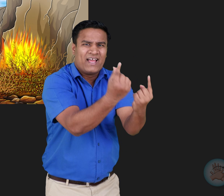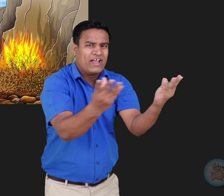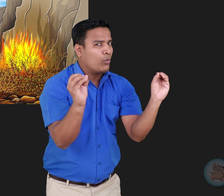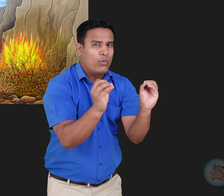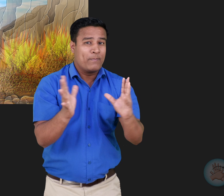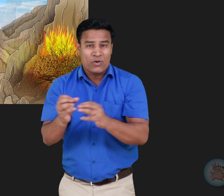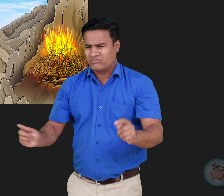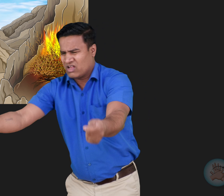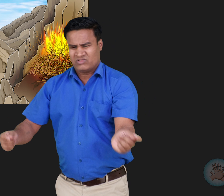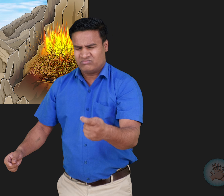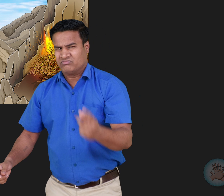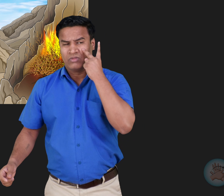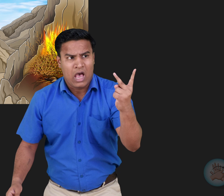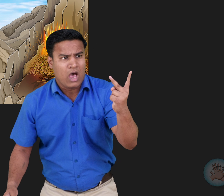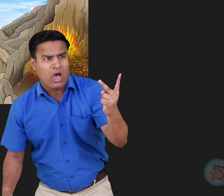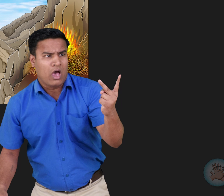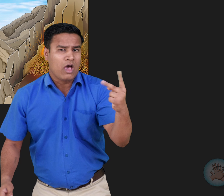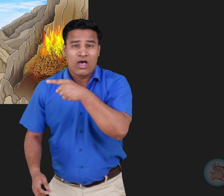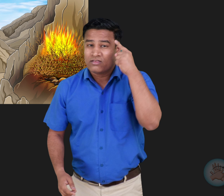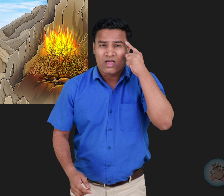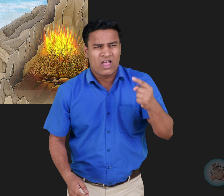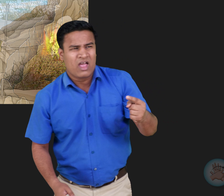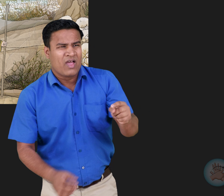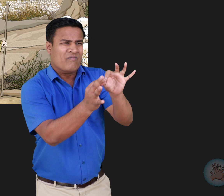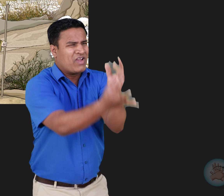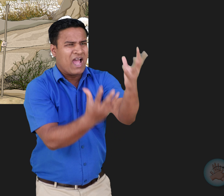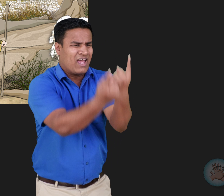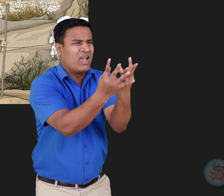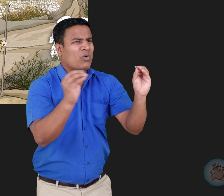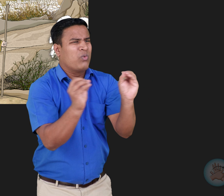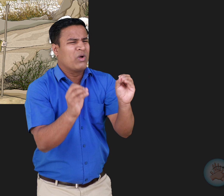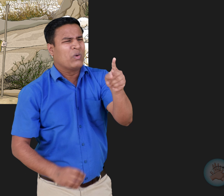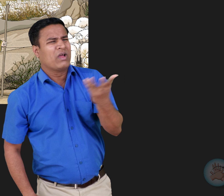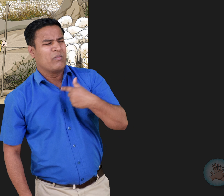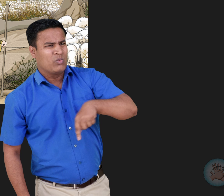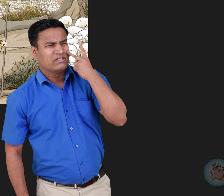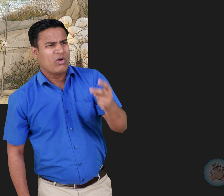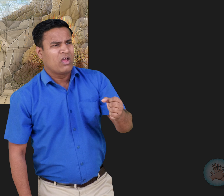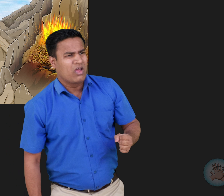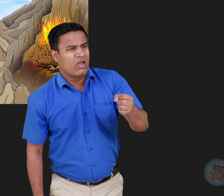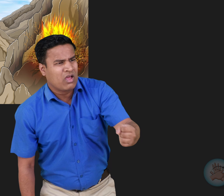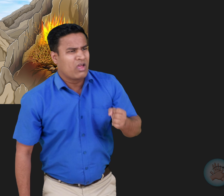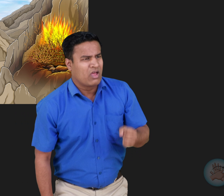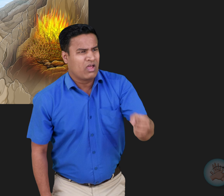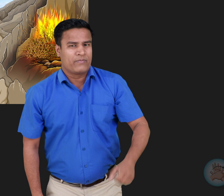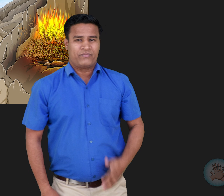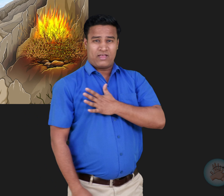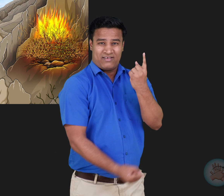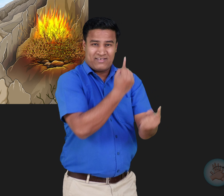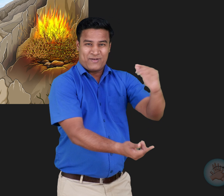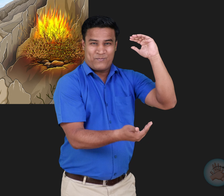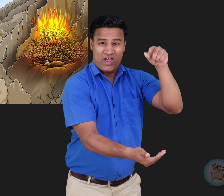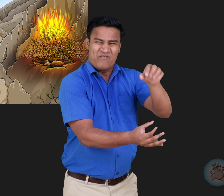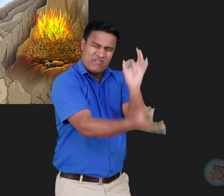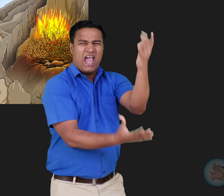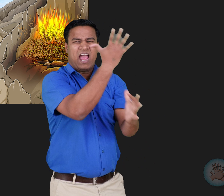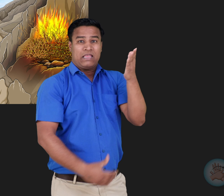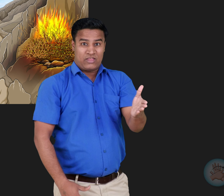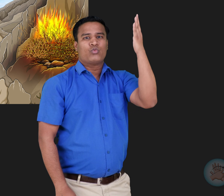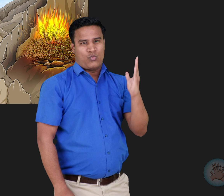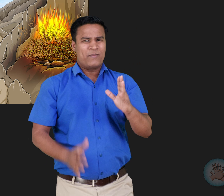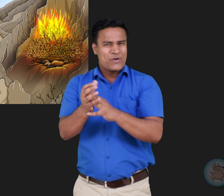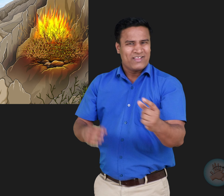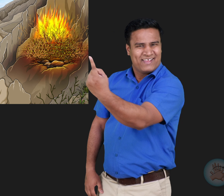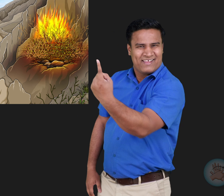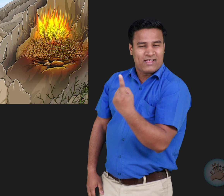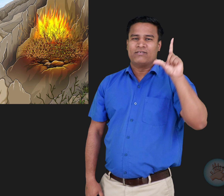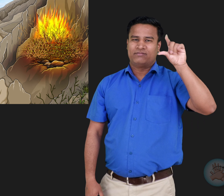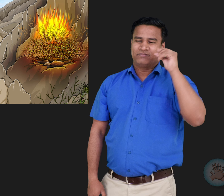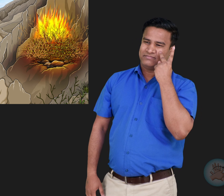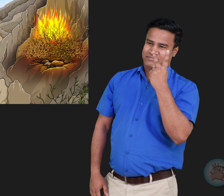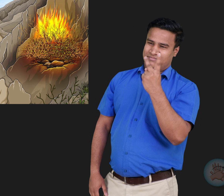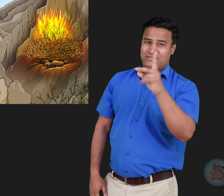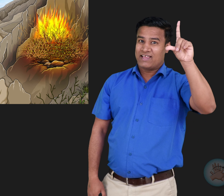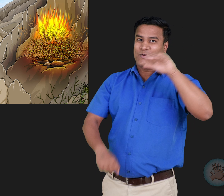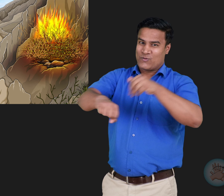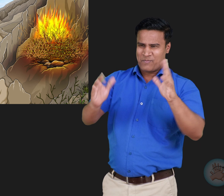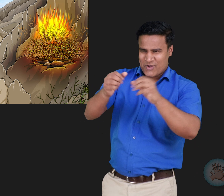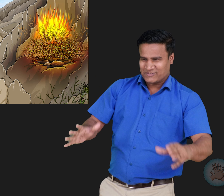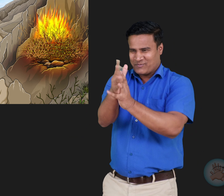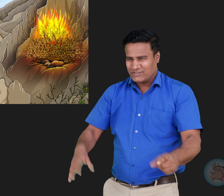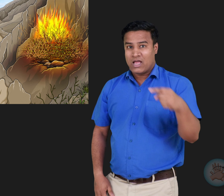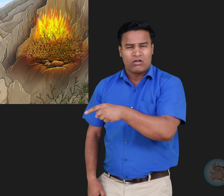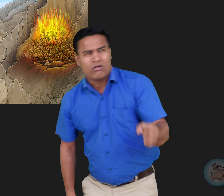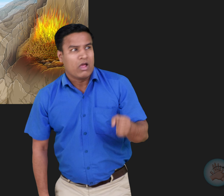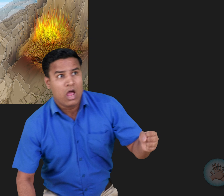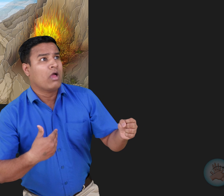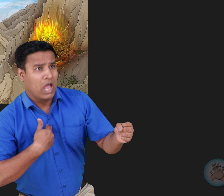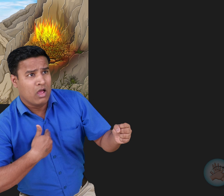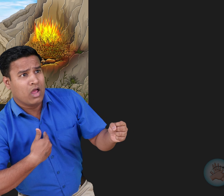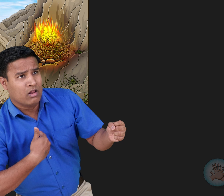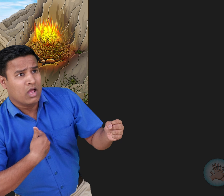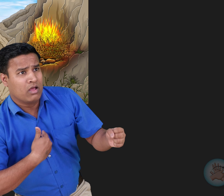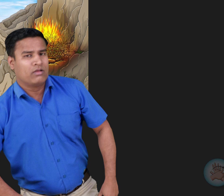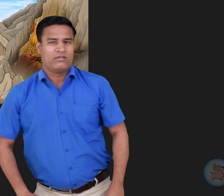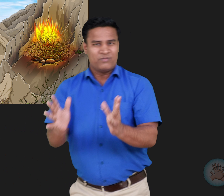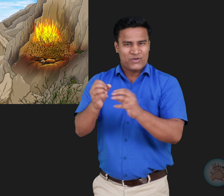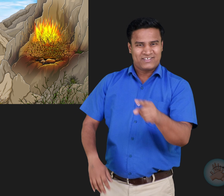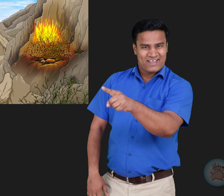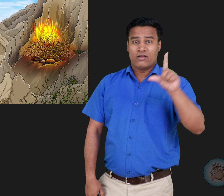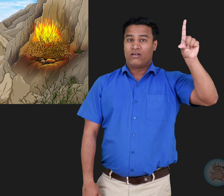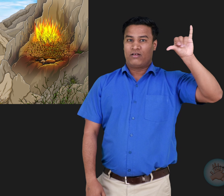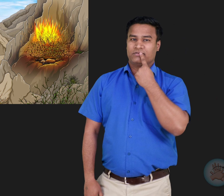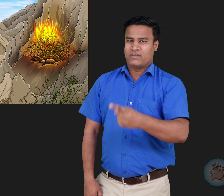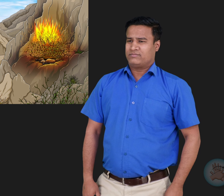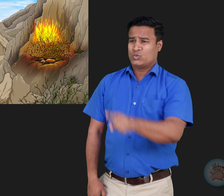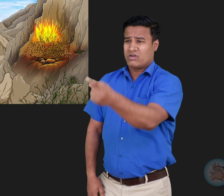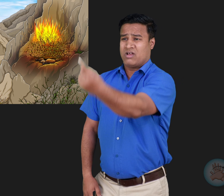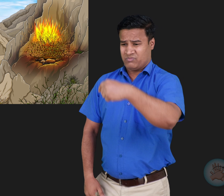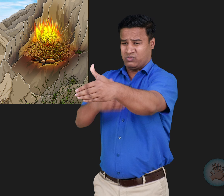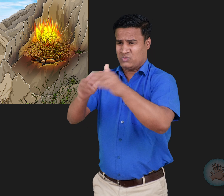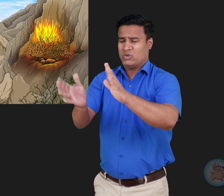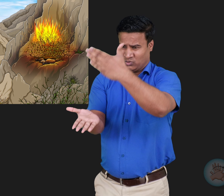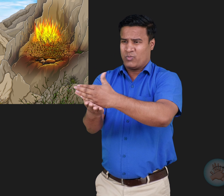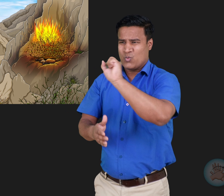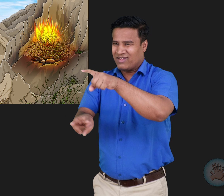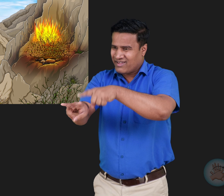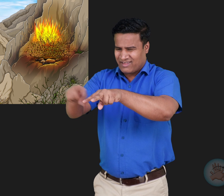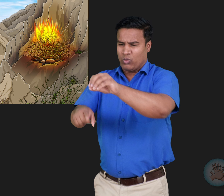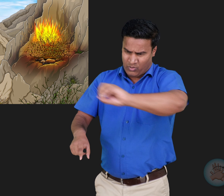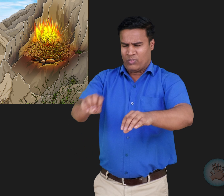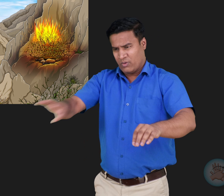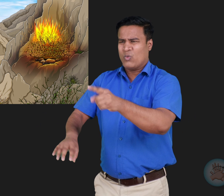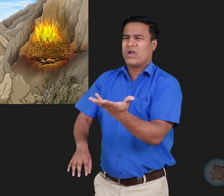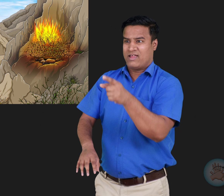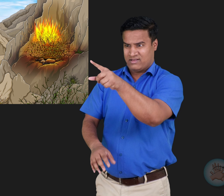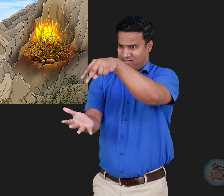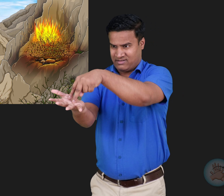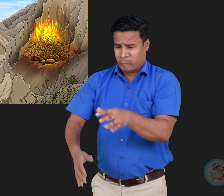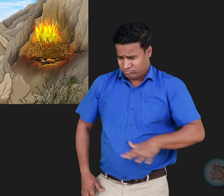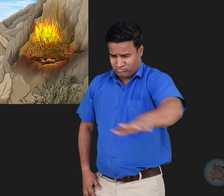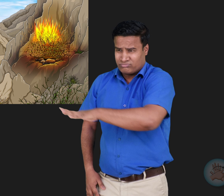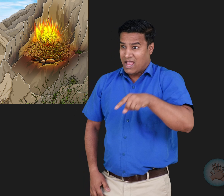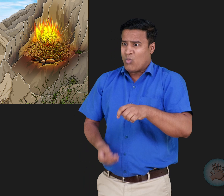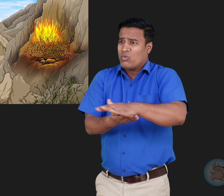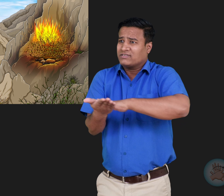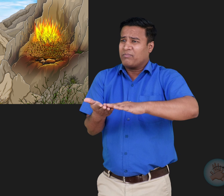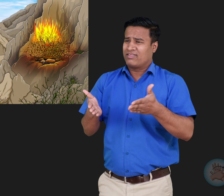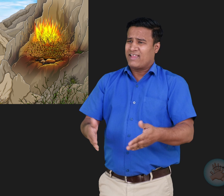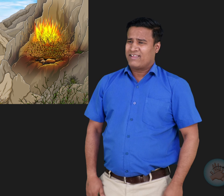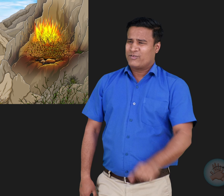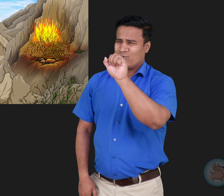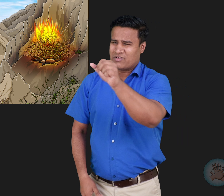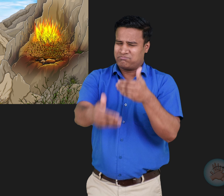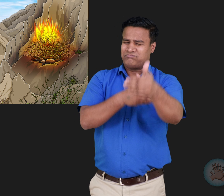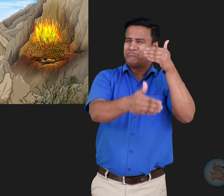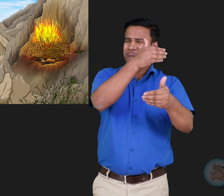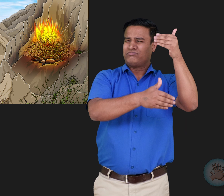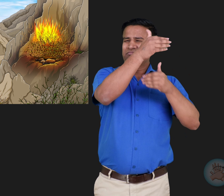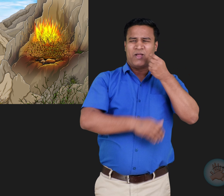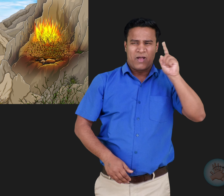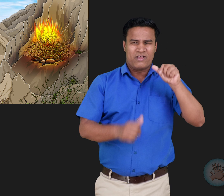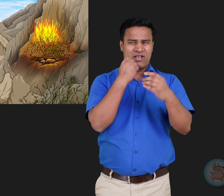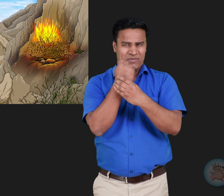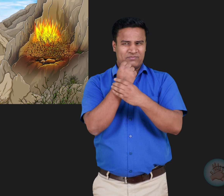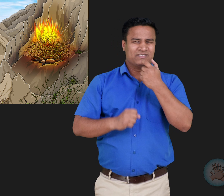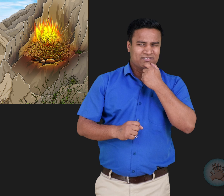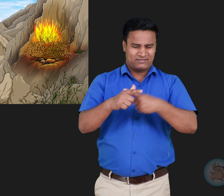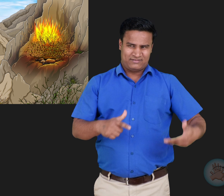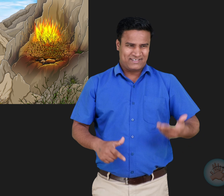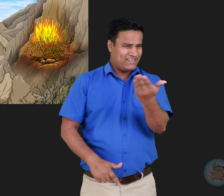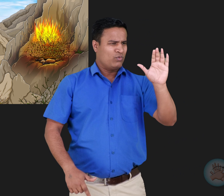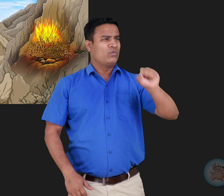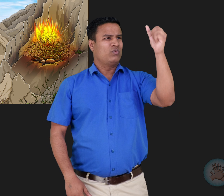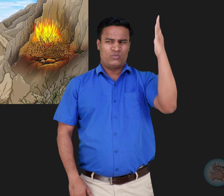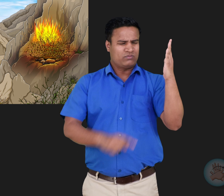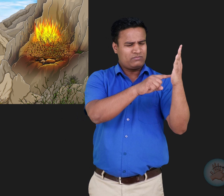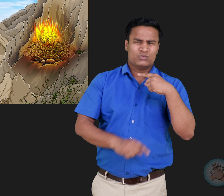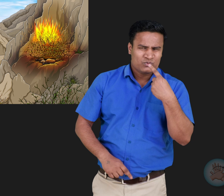So Moses thought, “I must go over and see this marvelous sight. Why is the bush not burning up?” When the LORD saw that he had gone over to look, God called out to him from within the bush, “Moses, Moses!” “Here I am,” he answered.